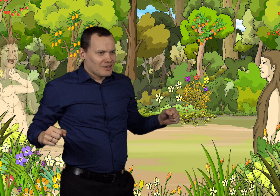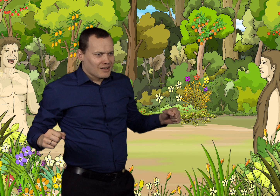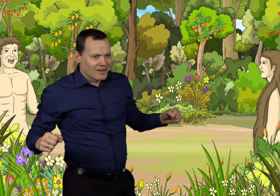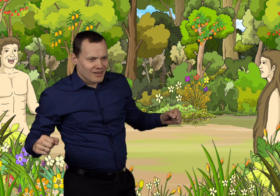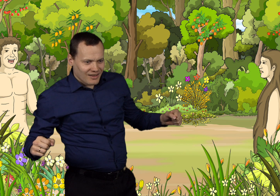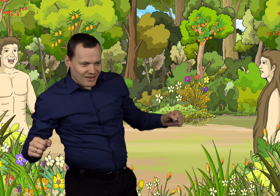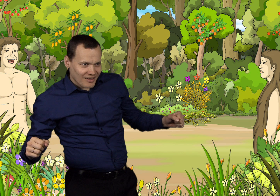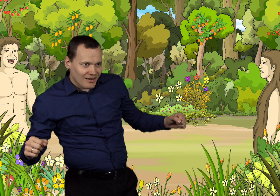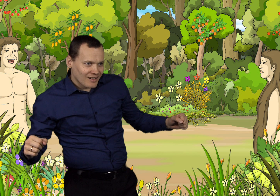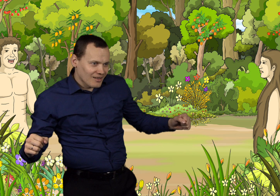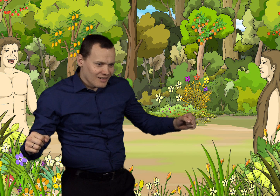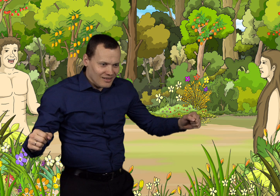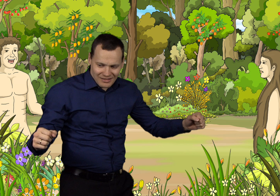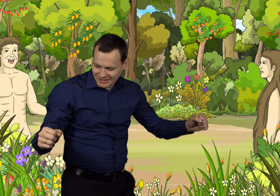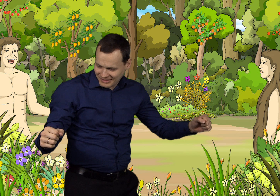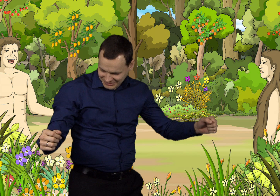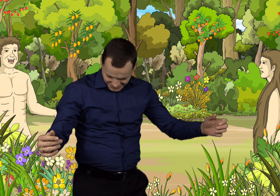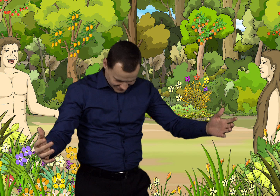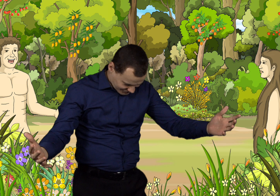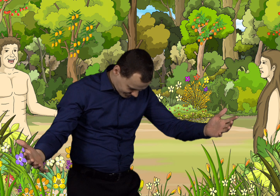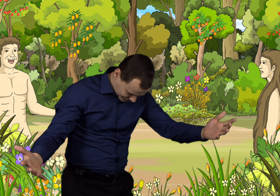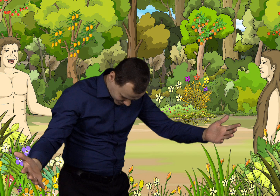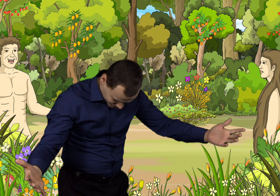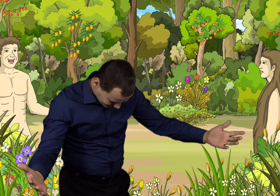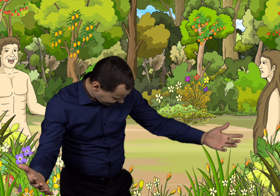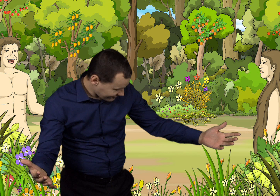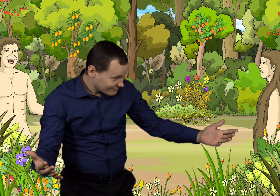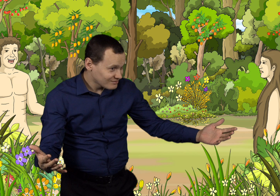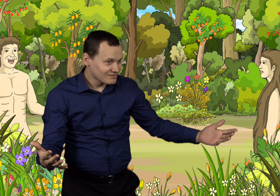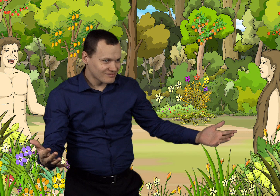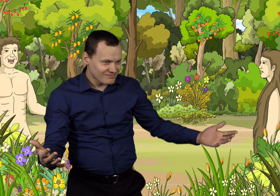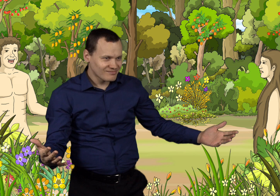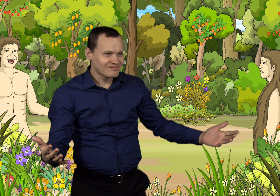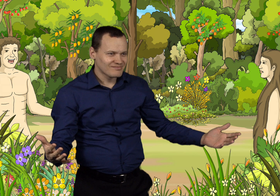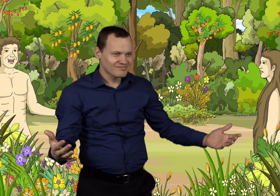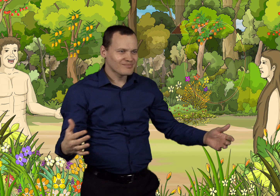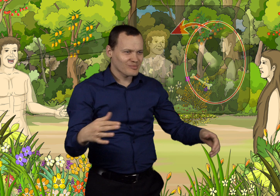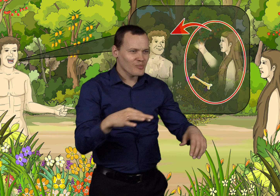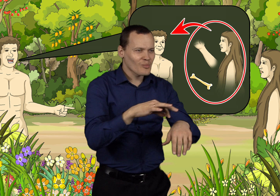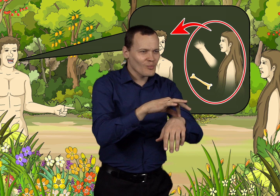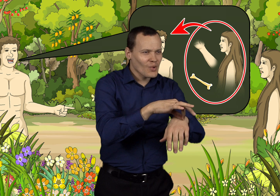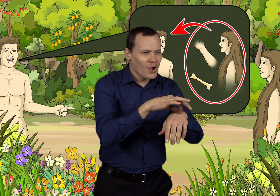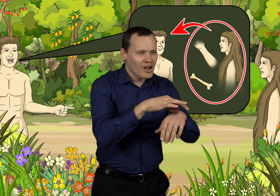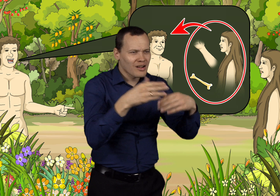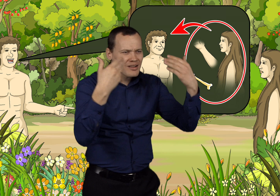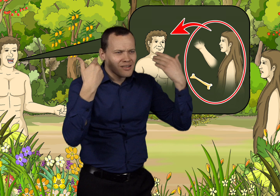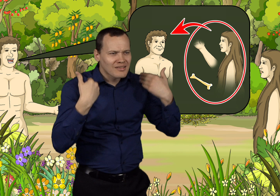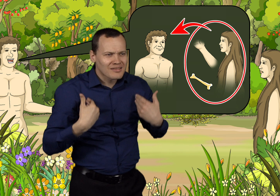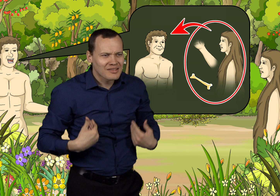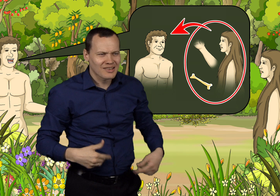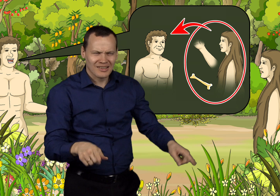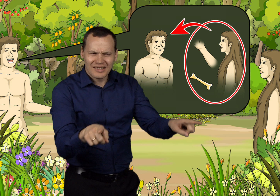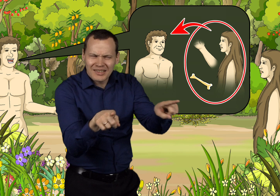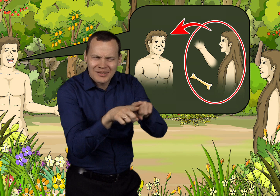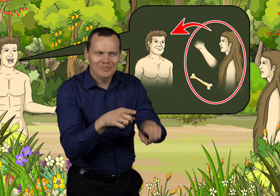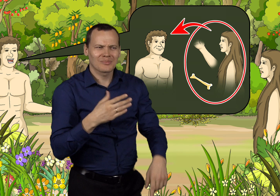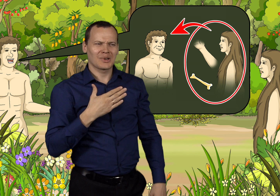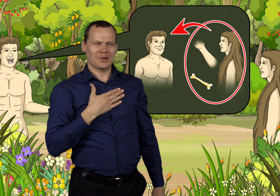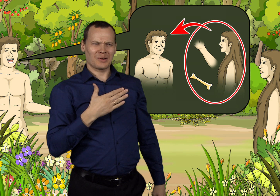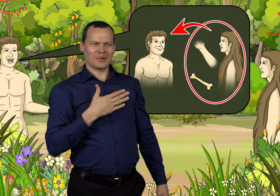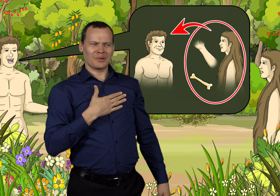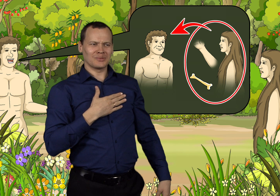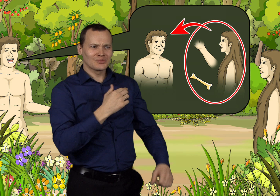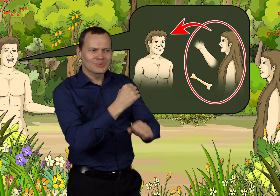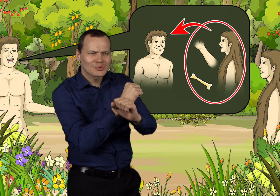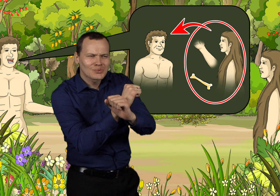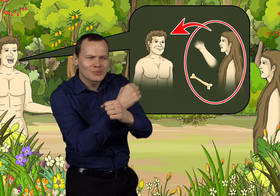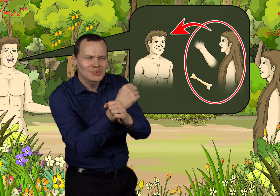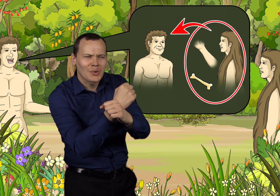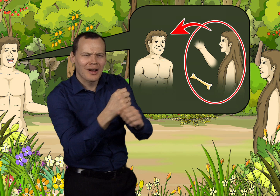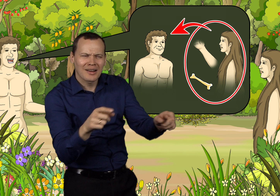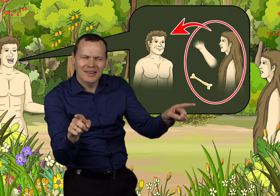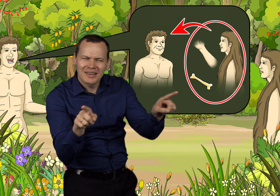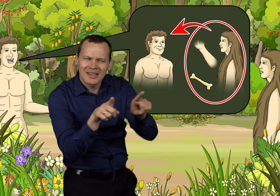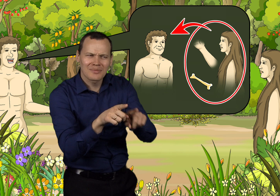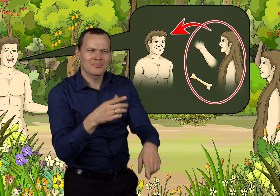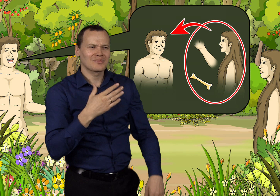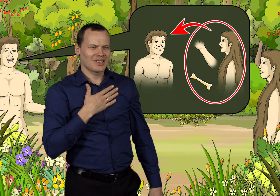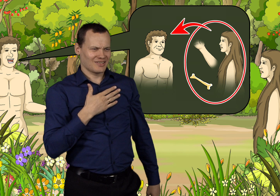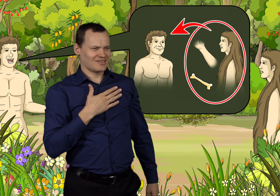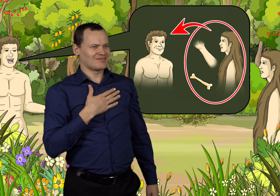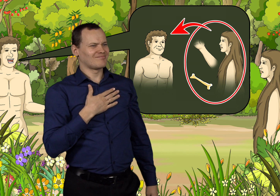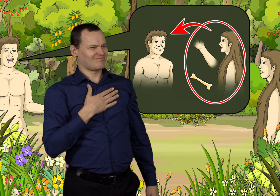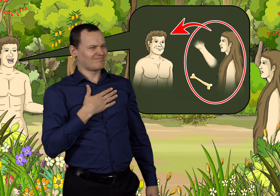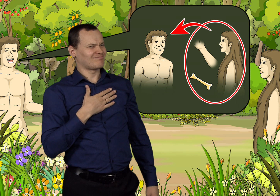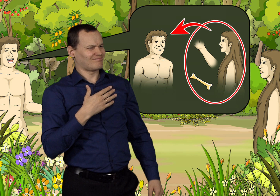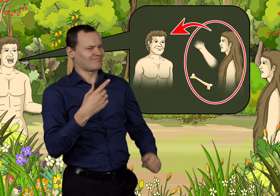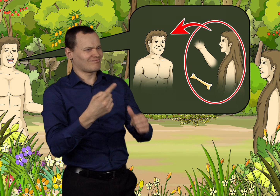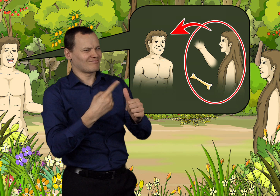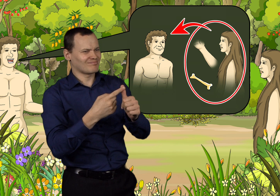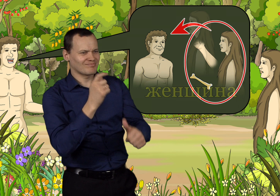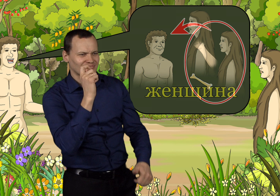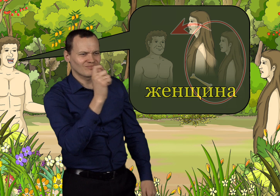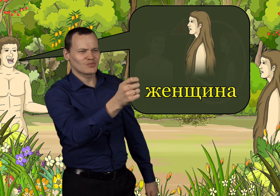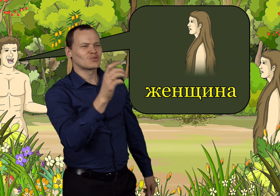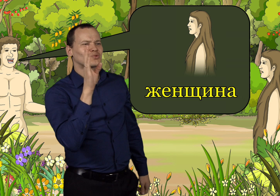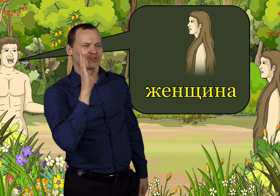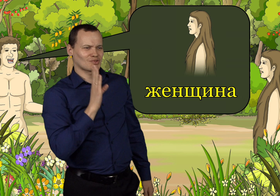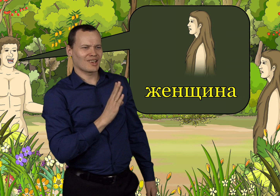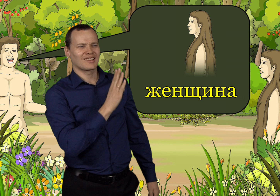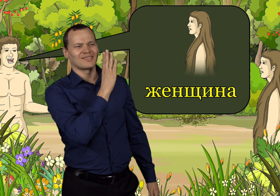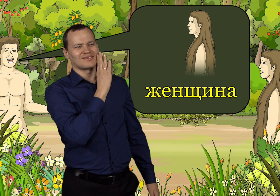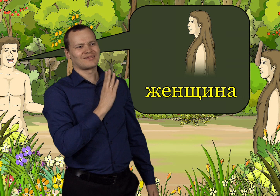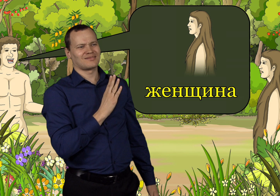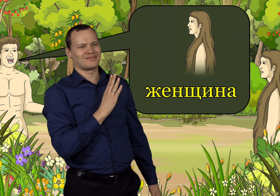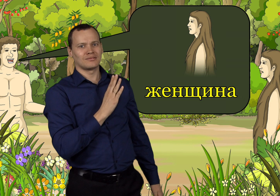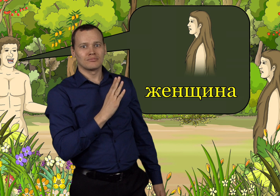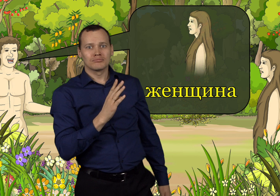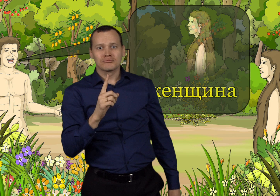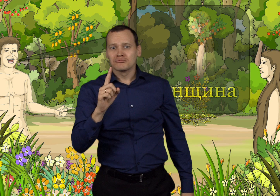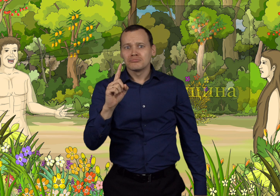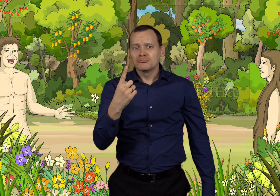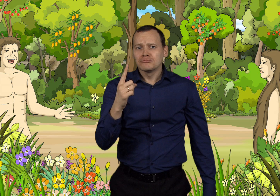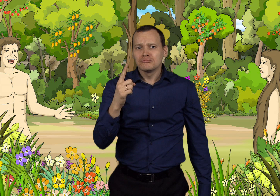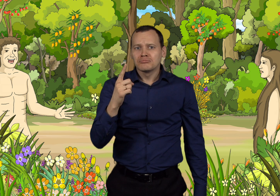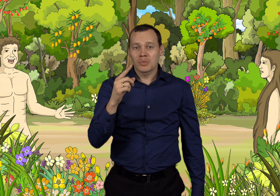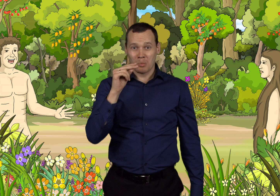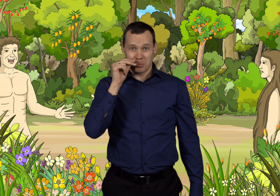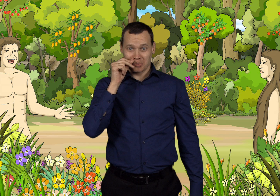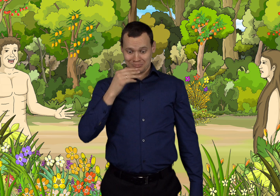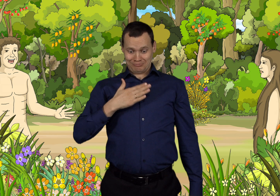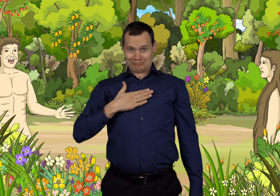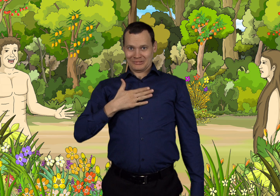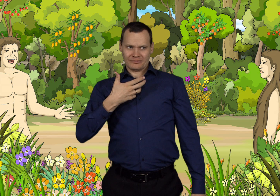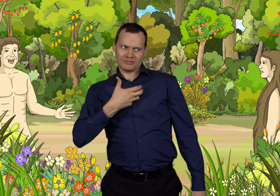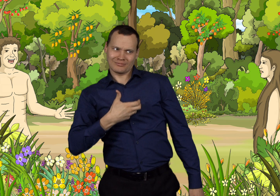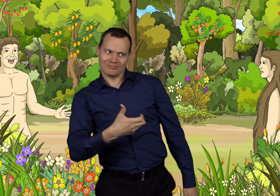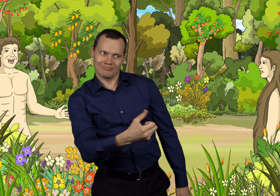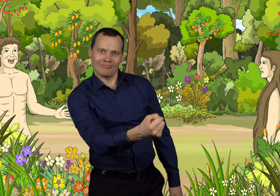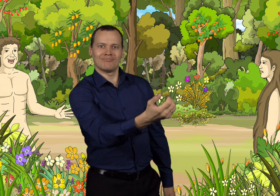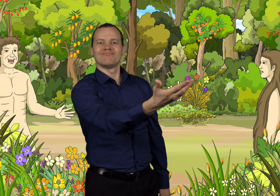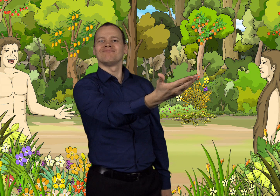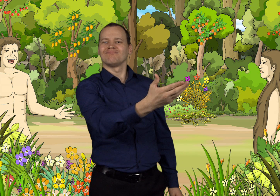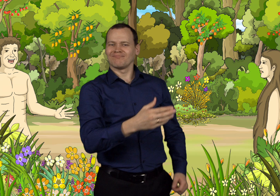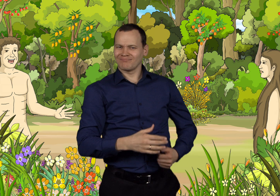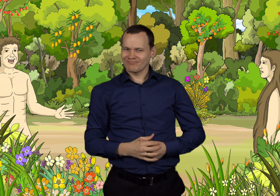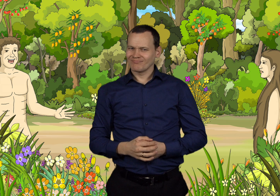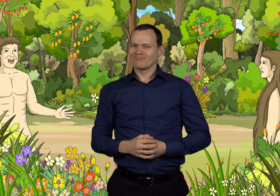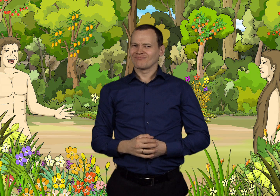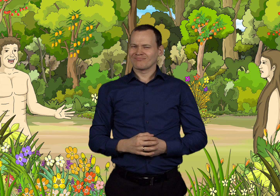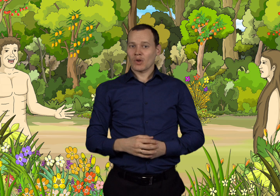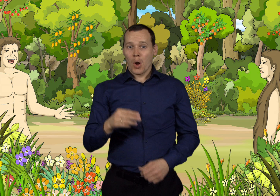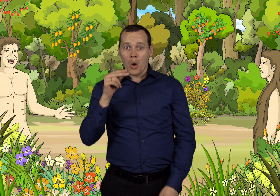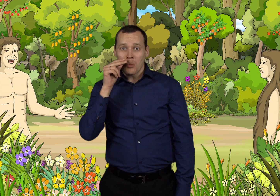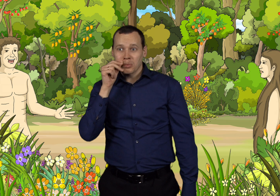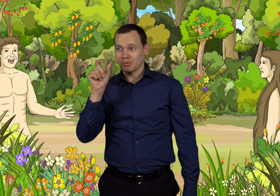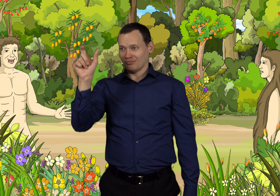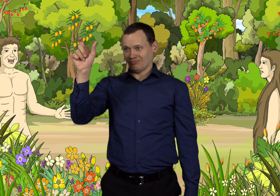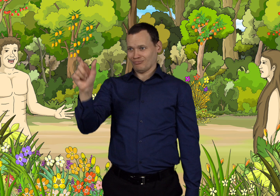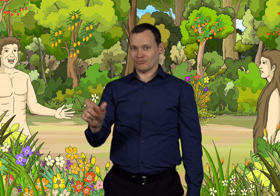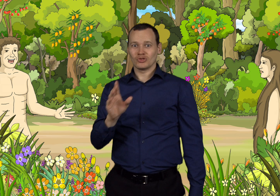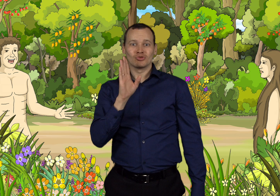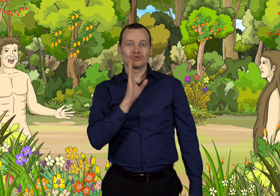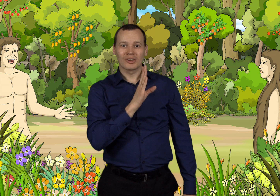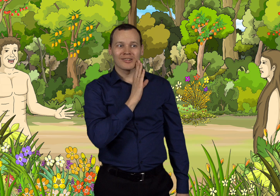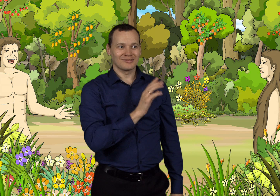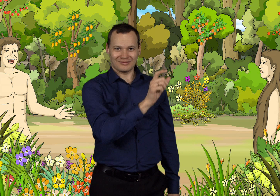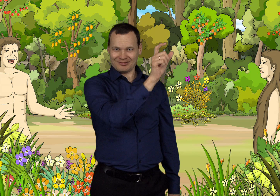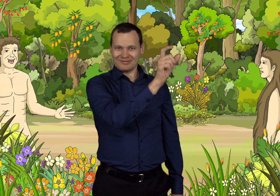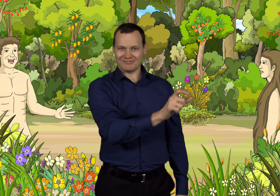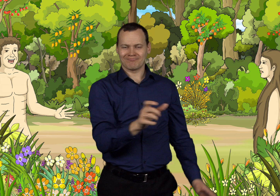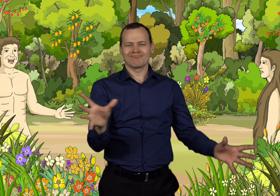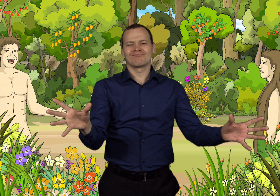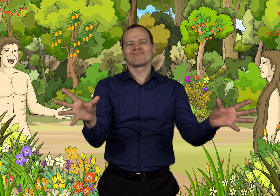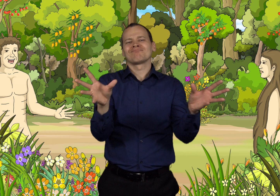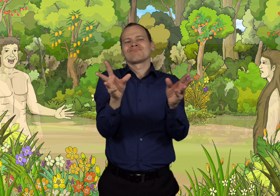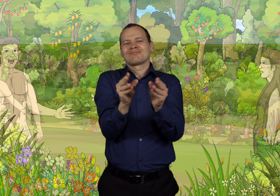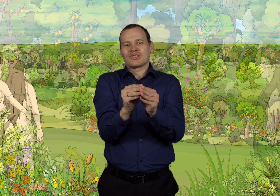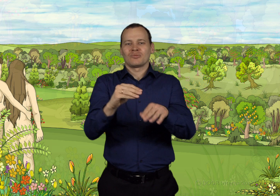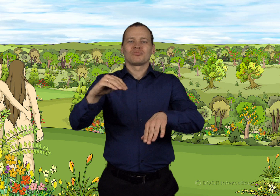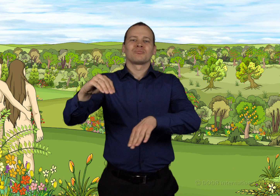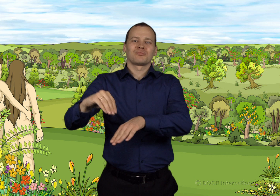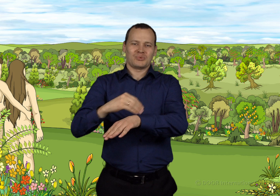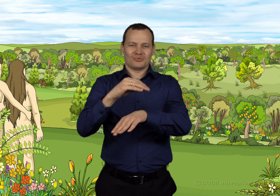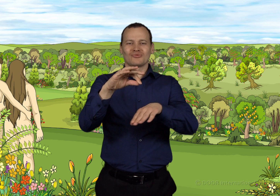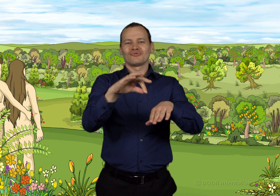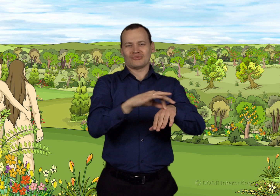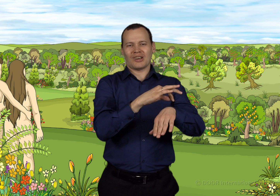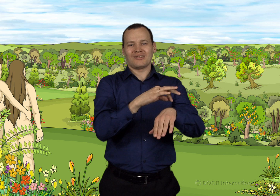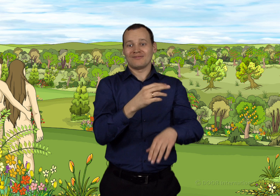And the man said: “This is now bone of my bones and flesh of my flesh; she shall be called ‘woman,’ for out of man she was taken.” For this reason a man will leave his father and mother and be united to his wife, and they will become one flesh.